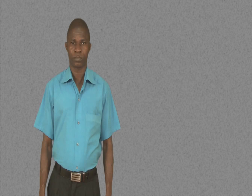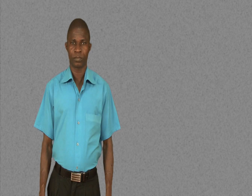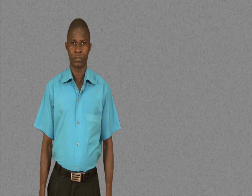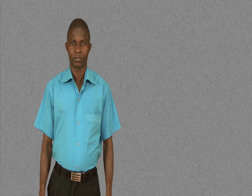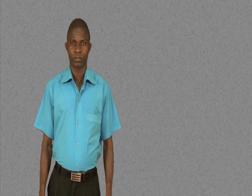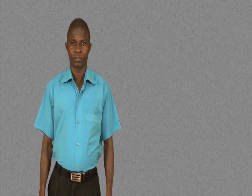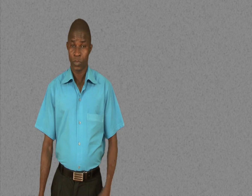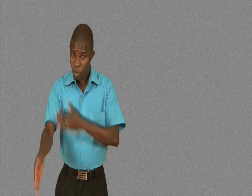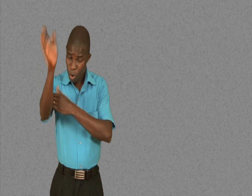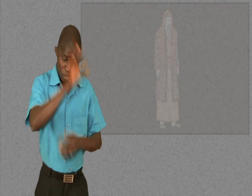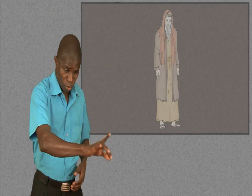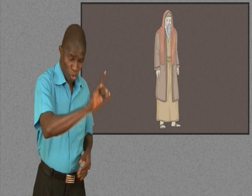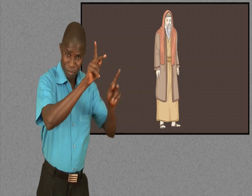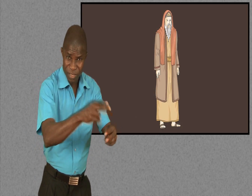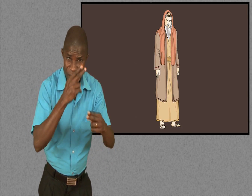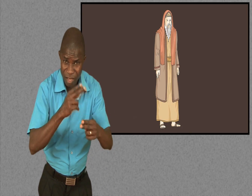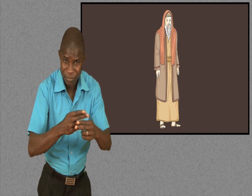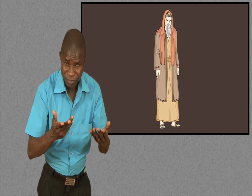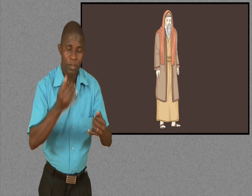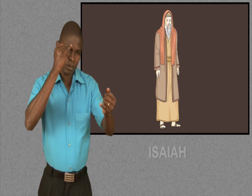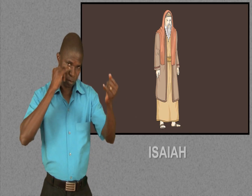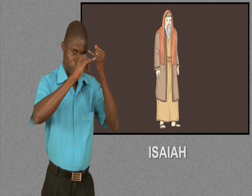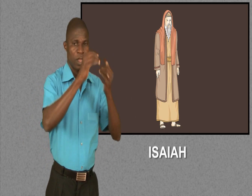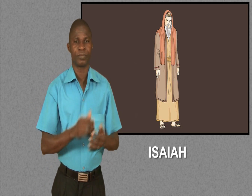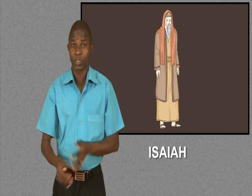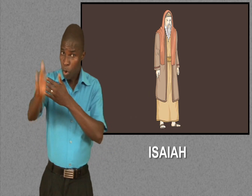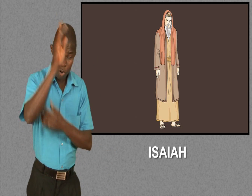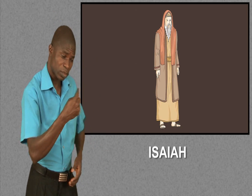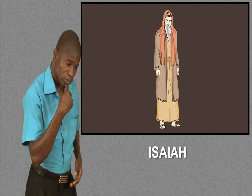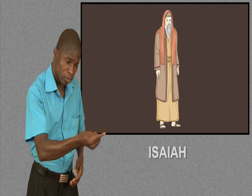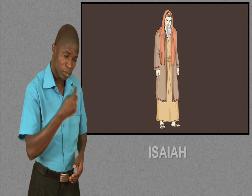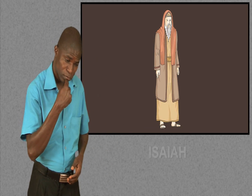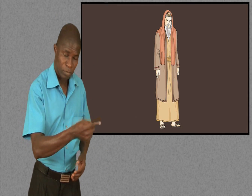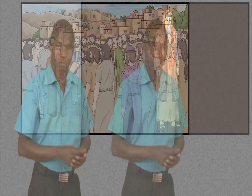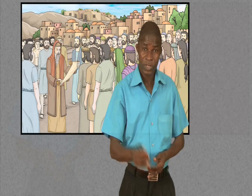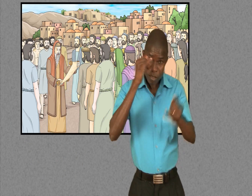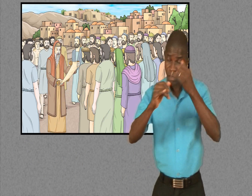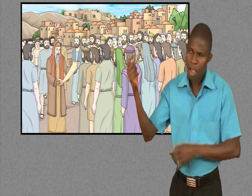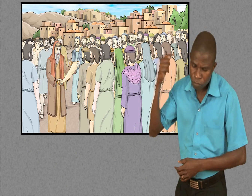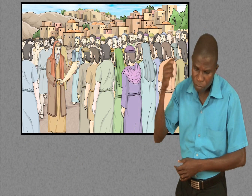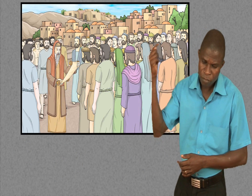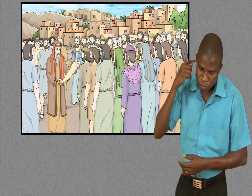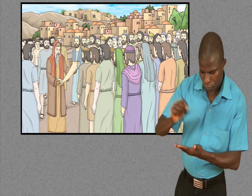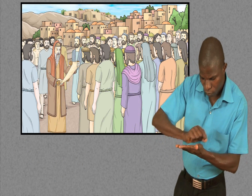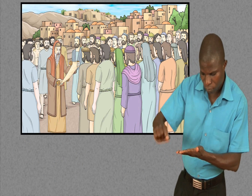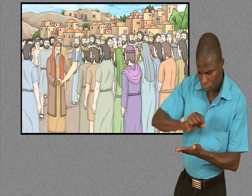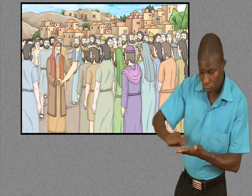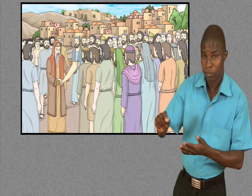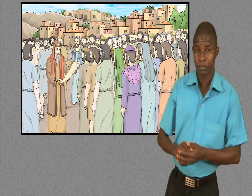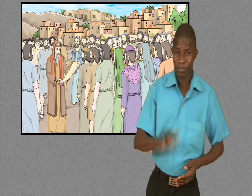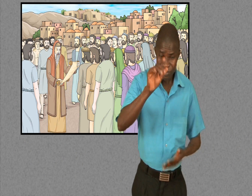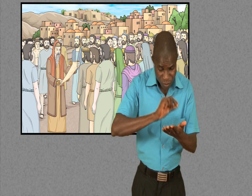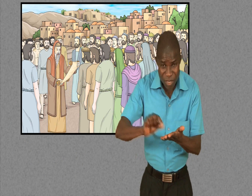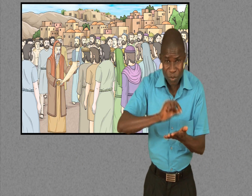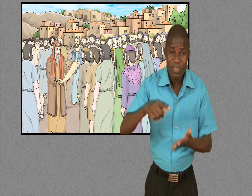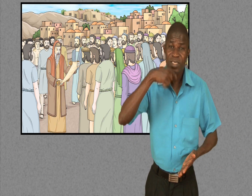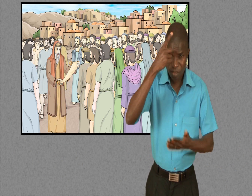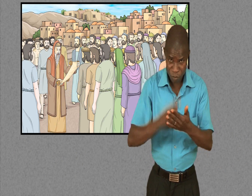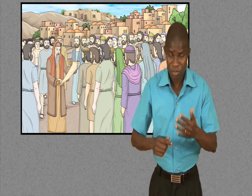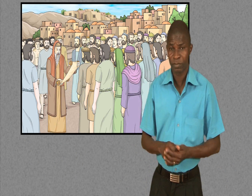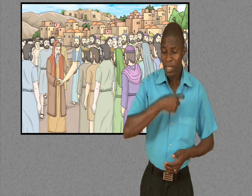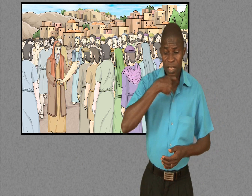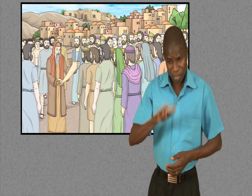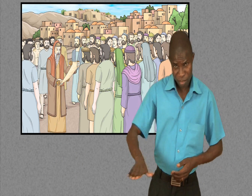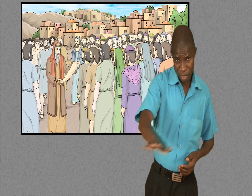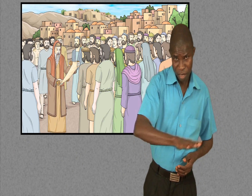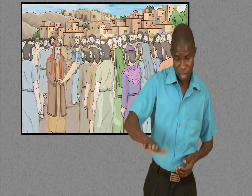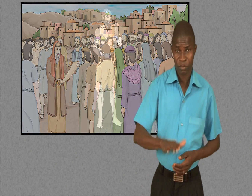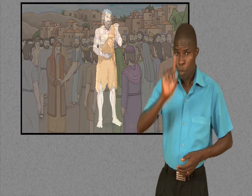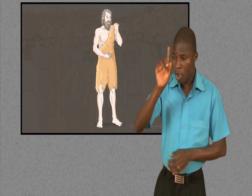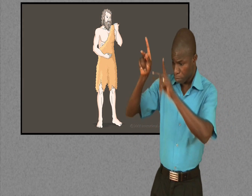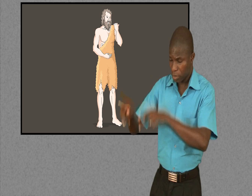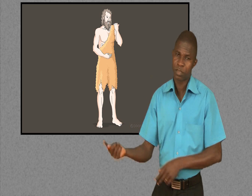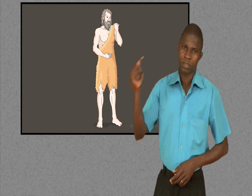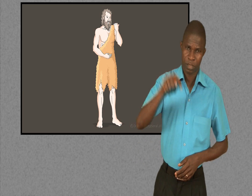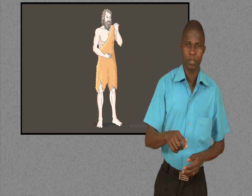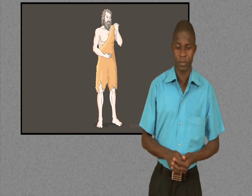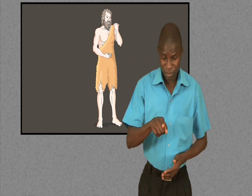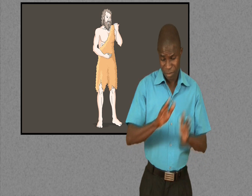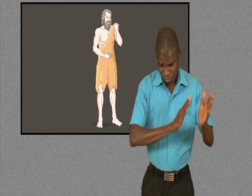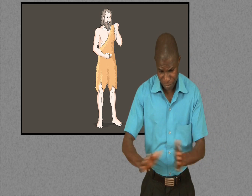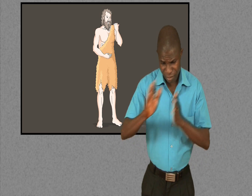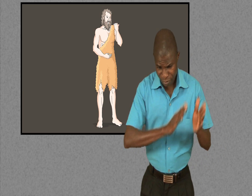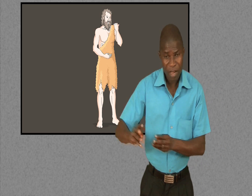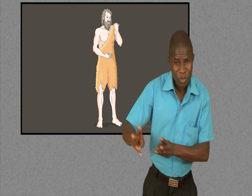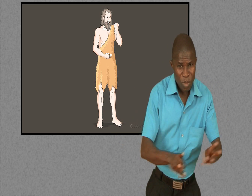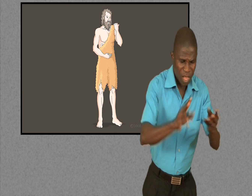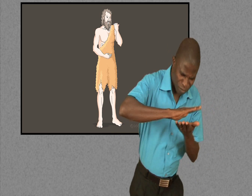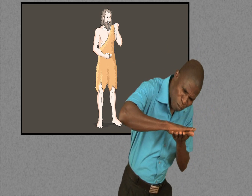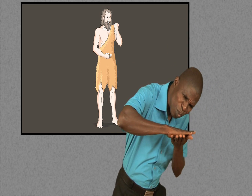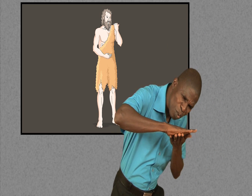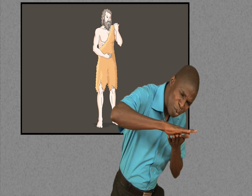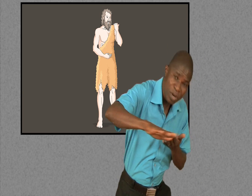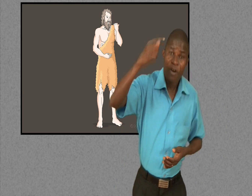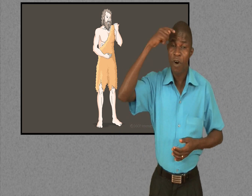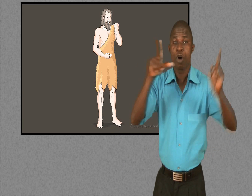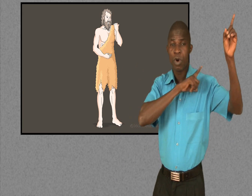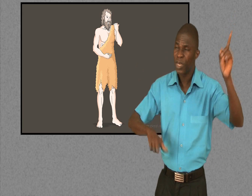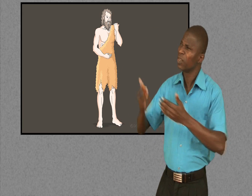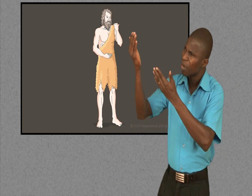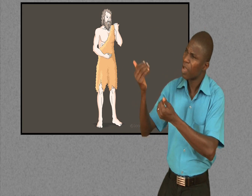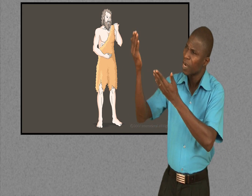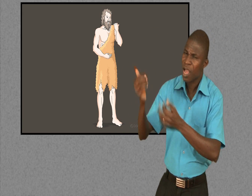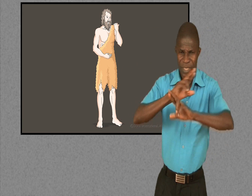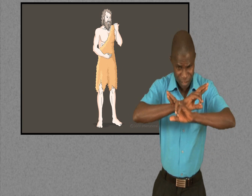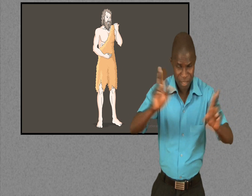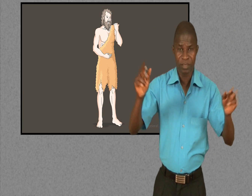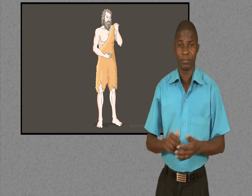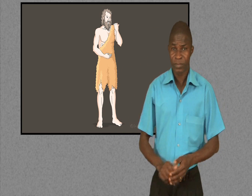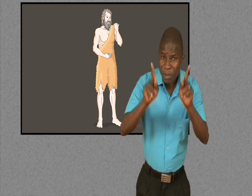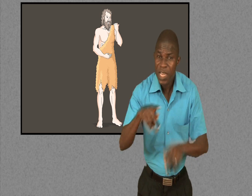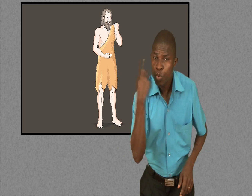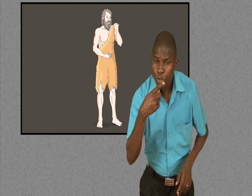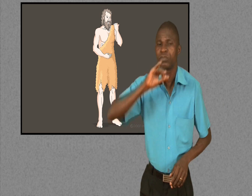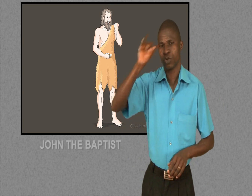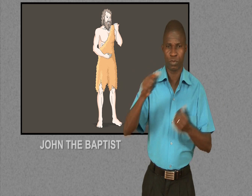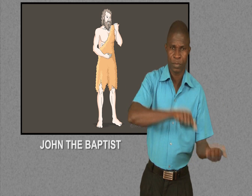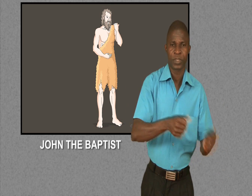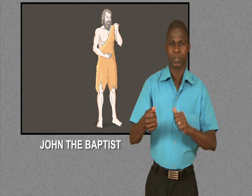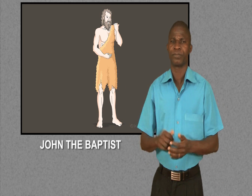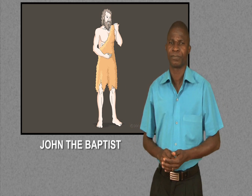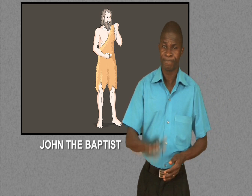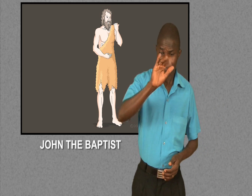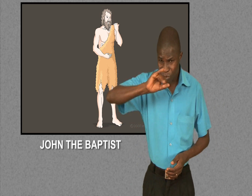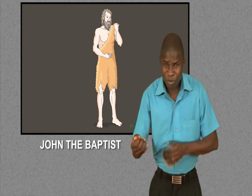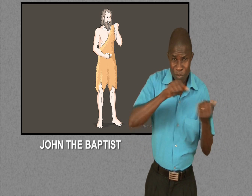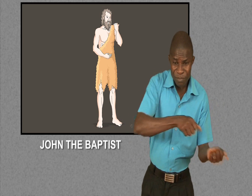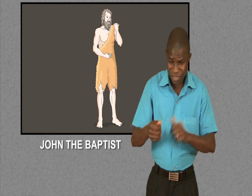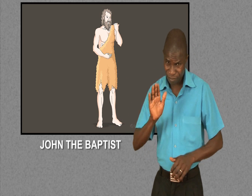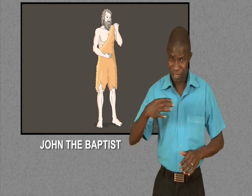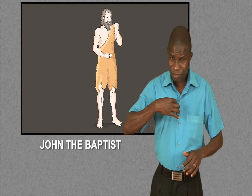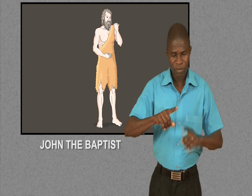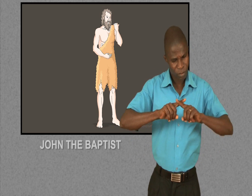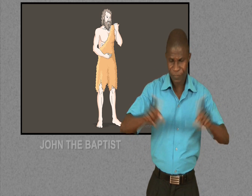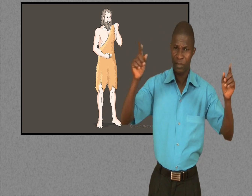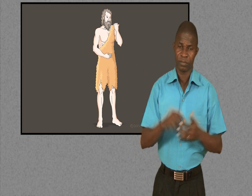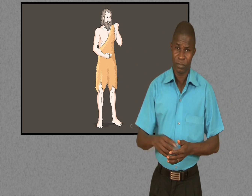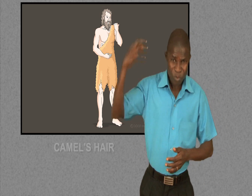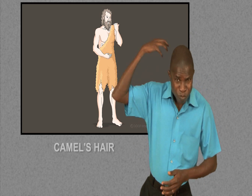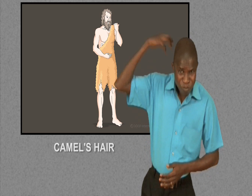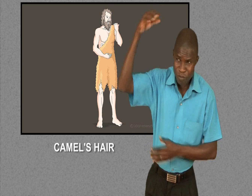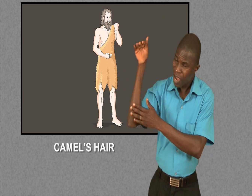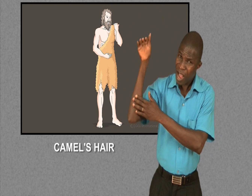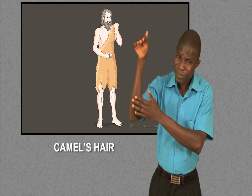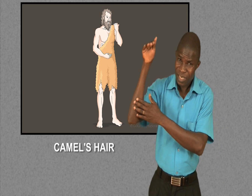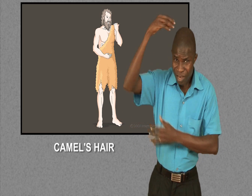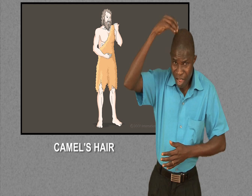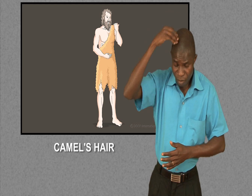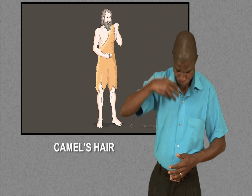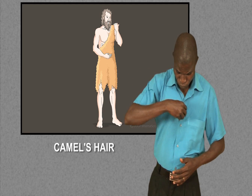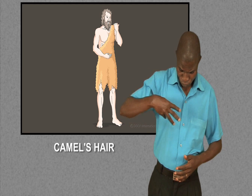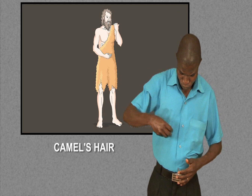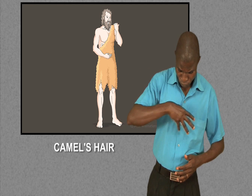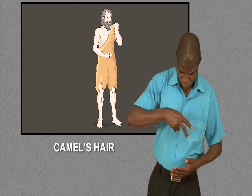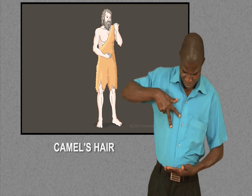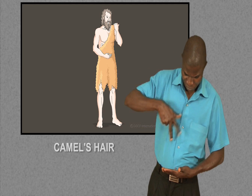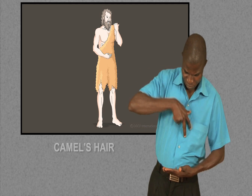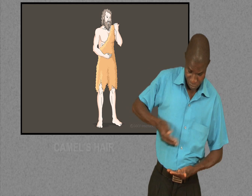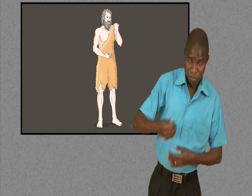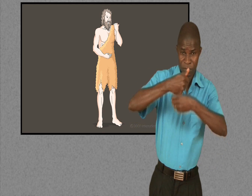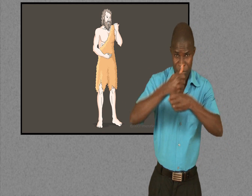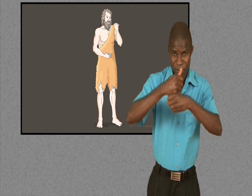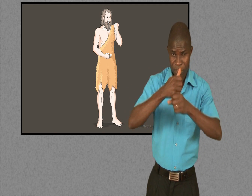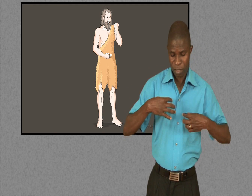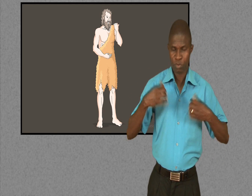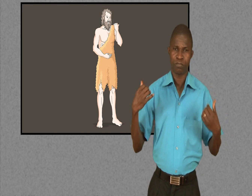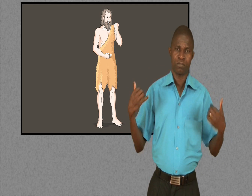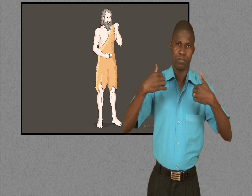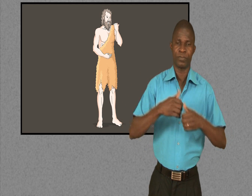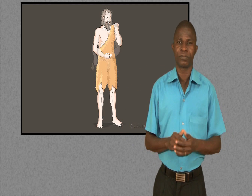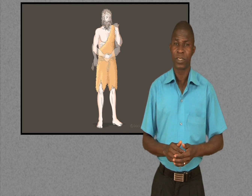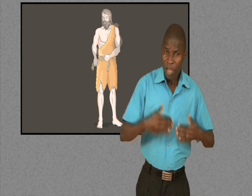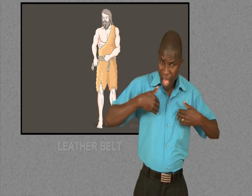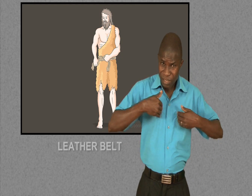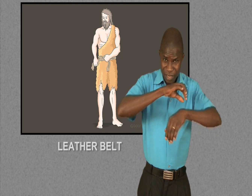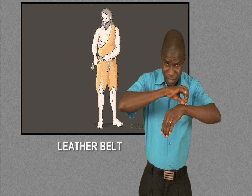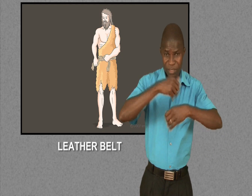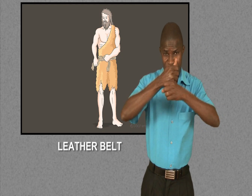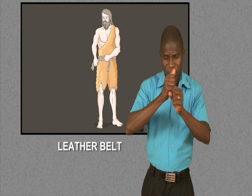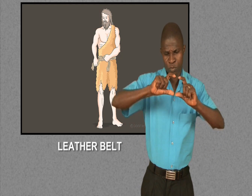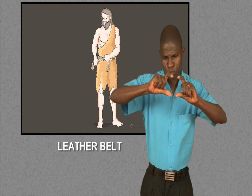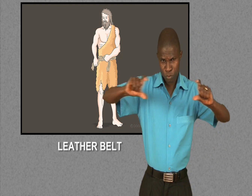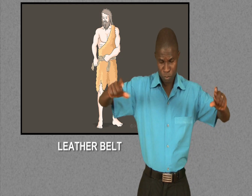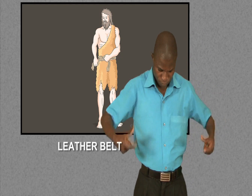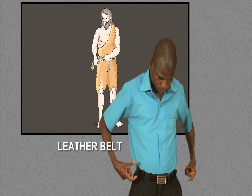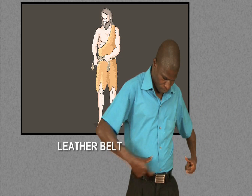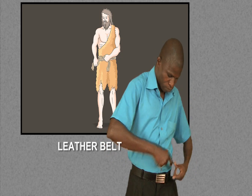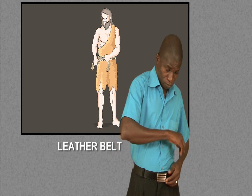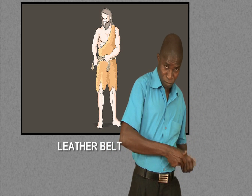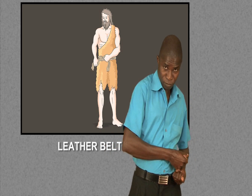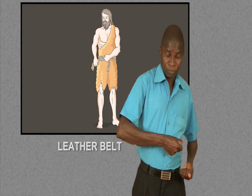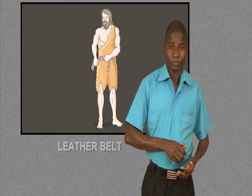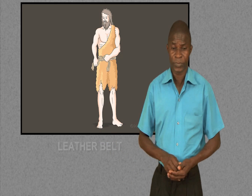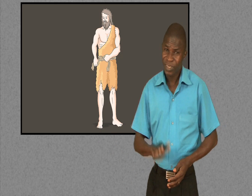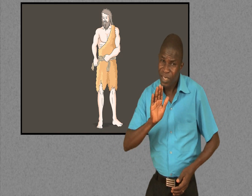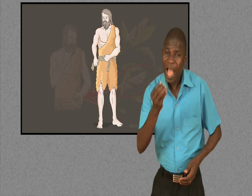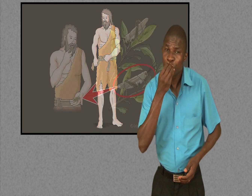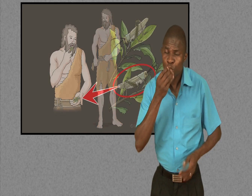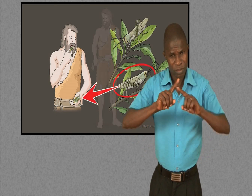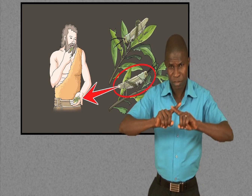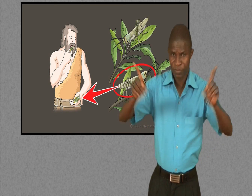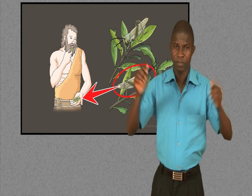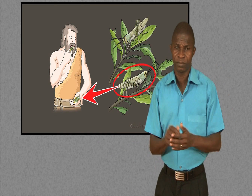This is he who was spoken of through the prophet Isaiah: “A voice of one calling in the wilderness, ‘Prepare the way for the Lord, make straight paths for Him.’” John wore a garment of camel’s hair, with a leather belt around his waist.